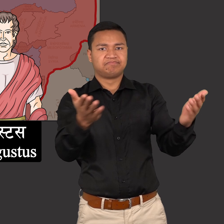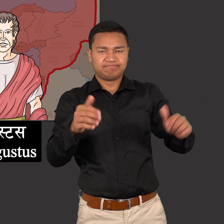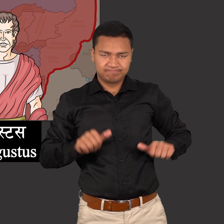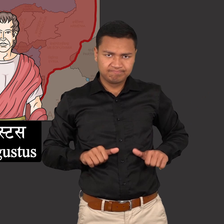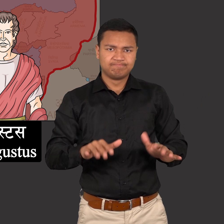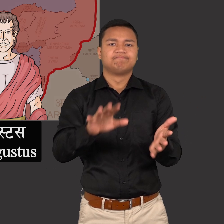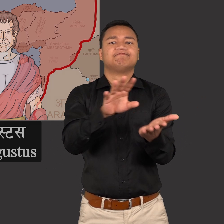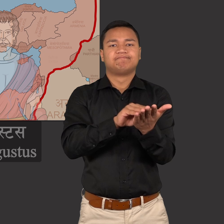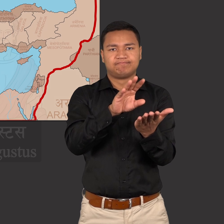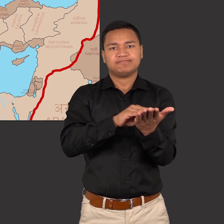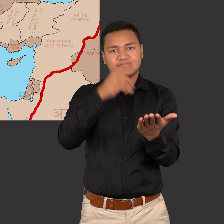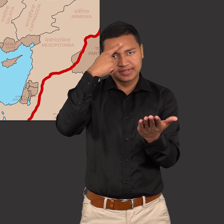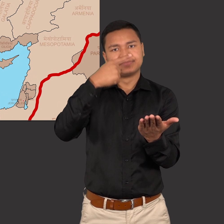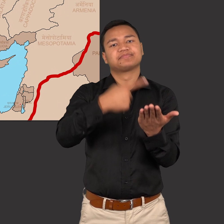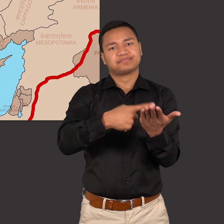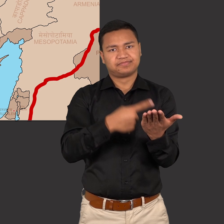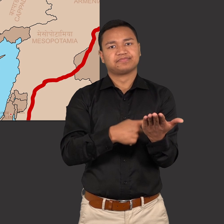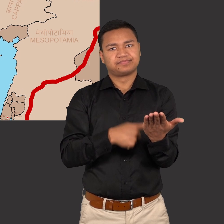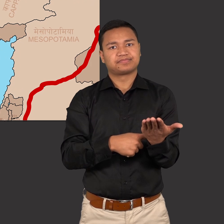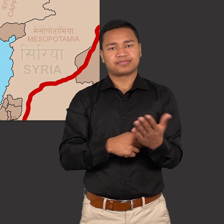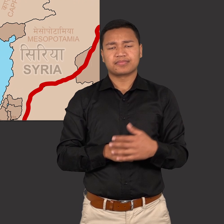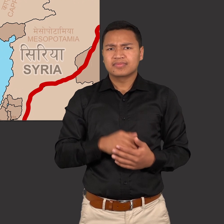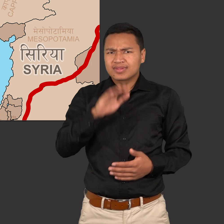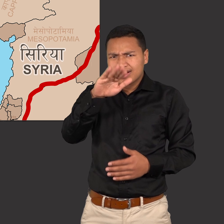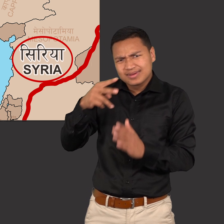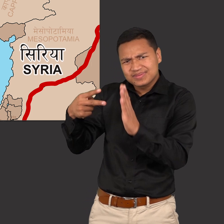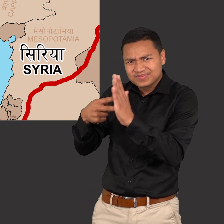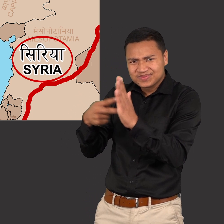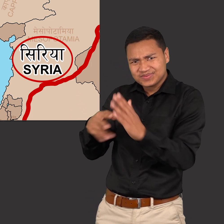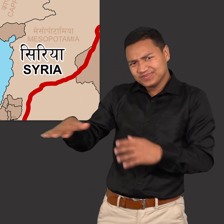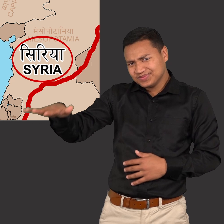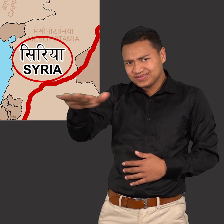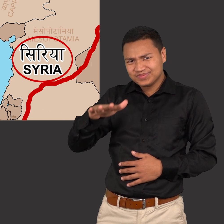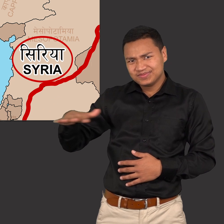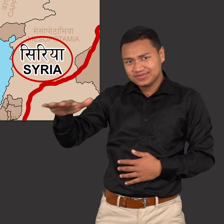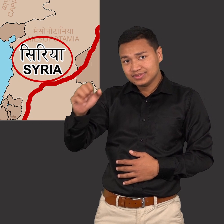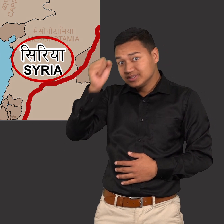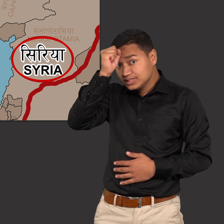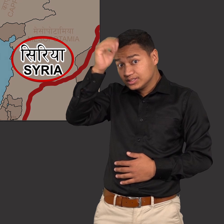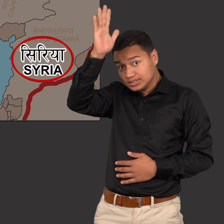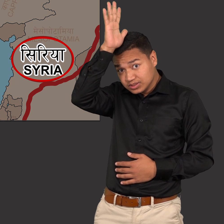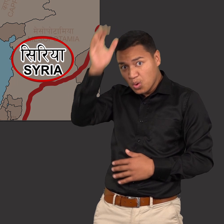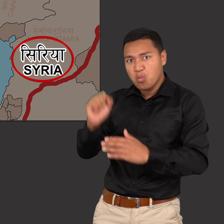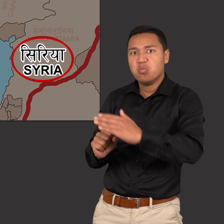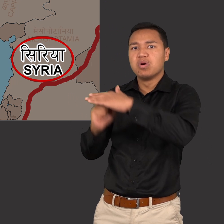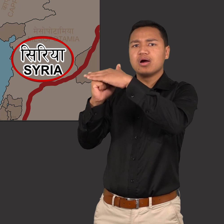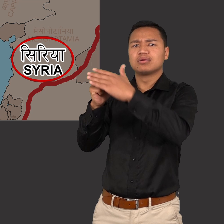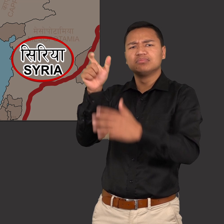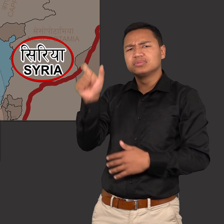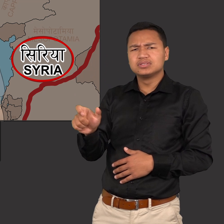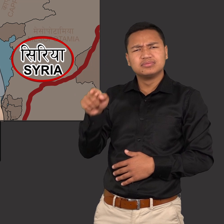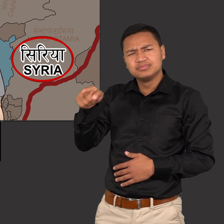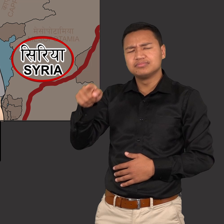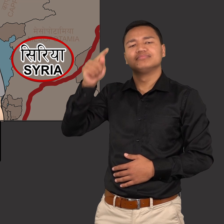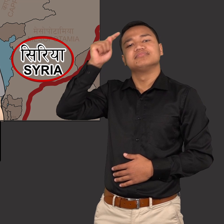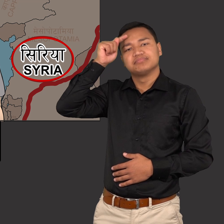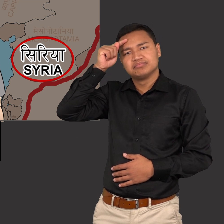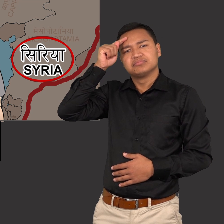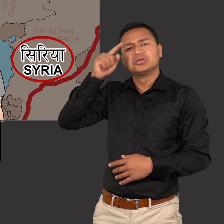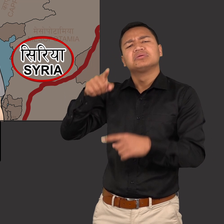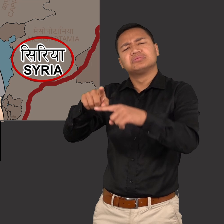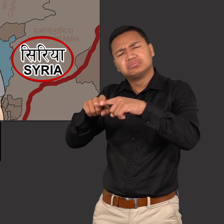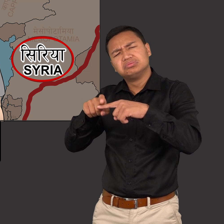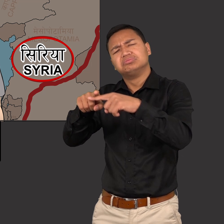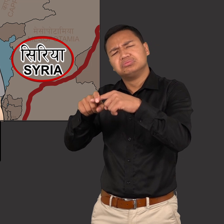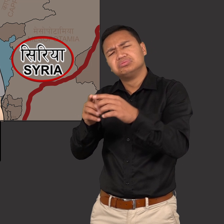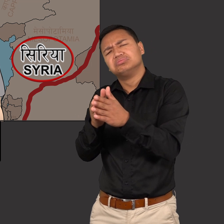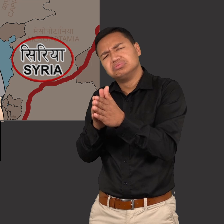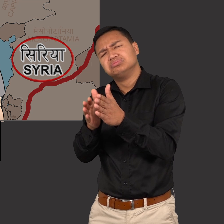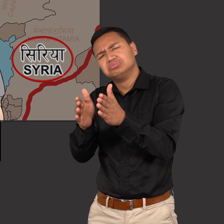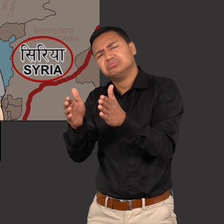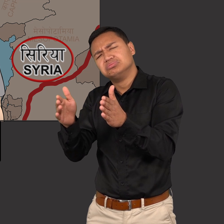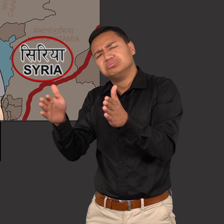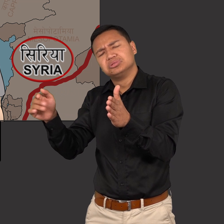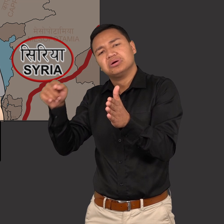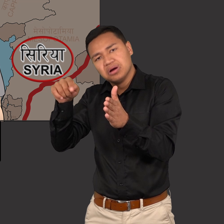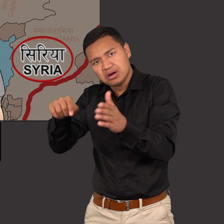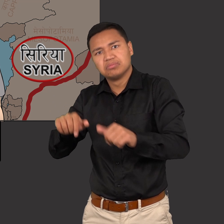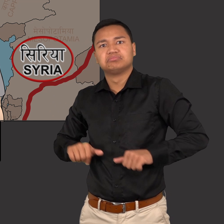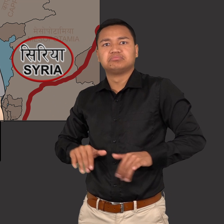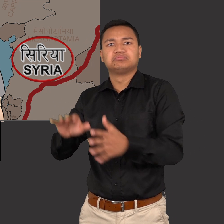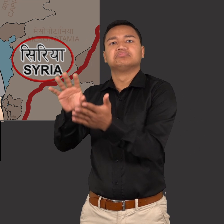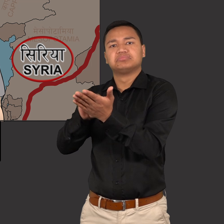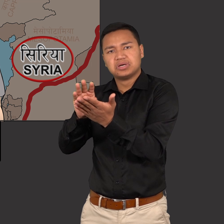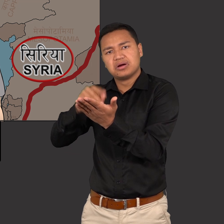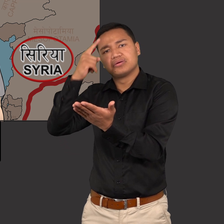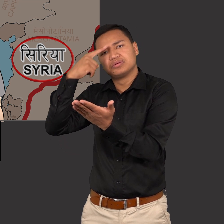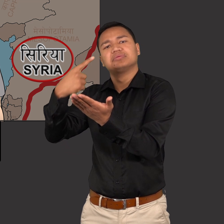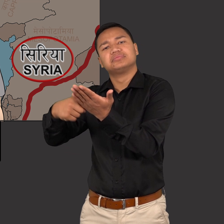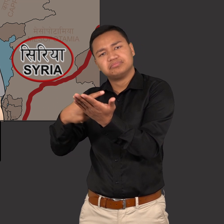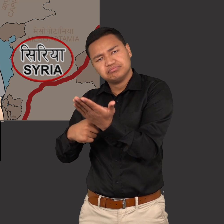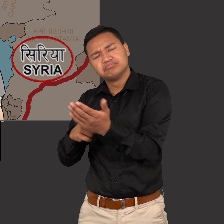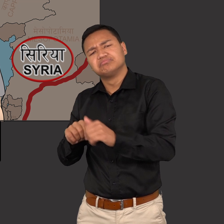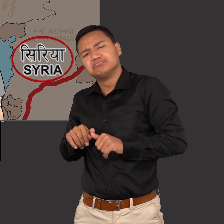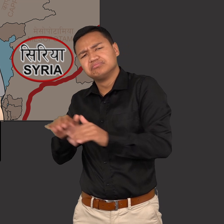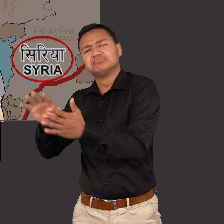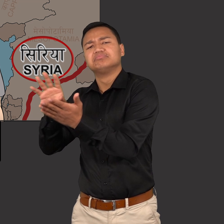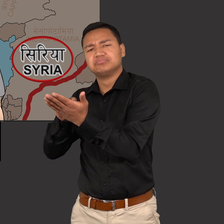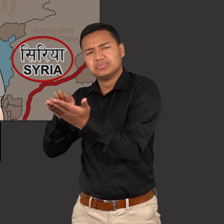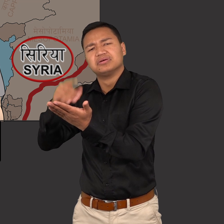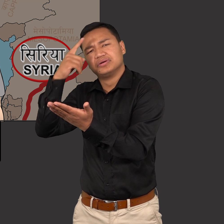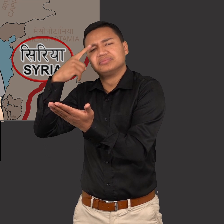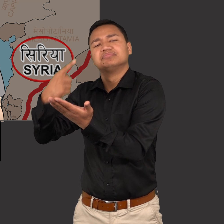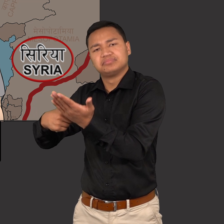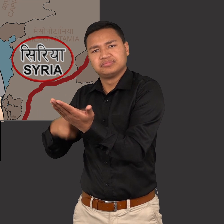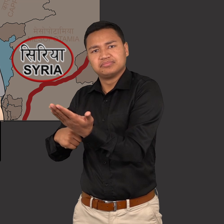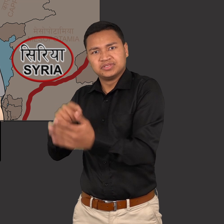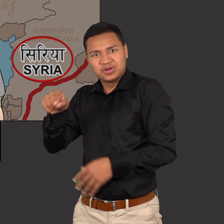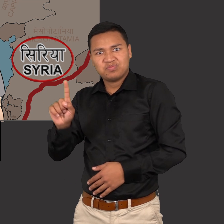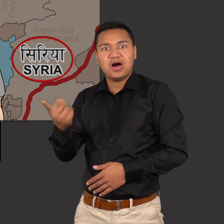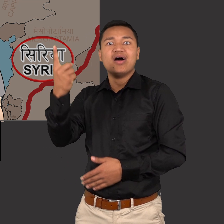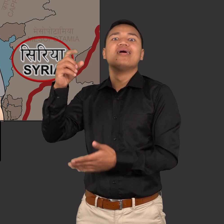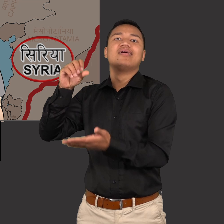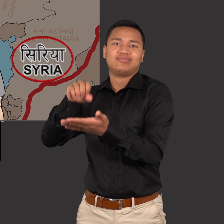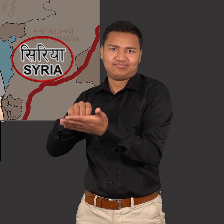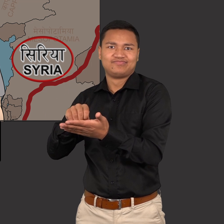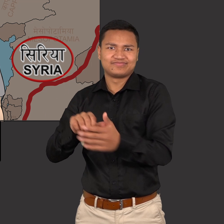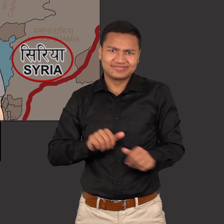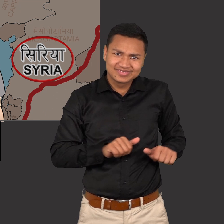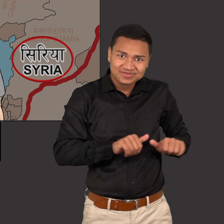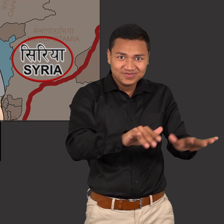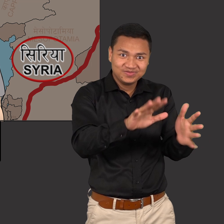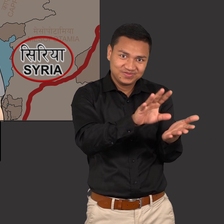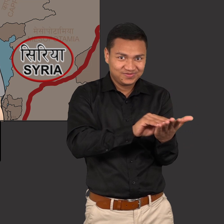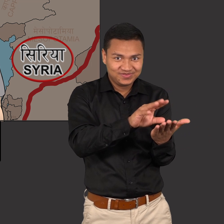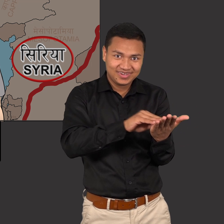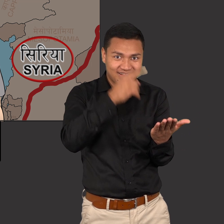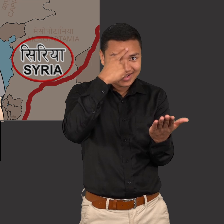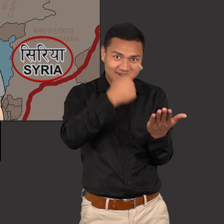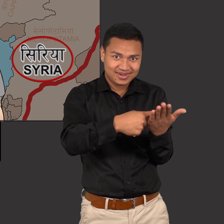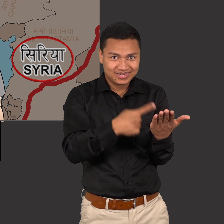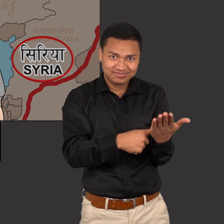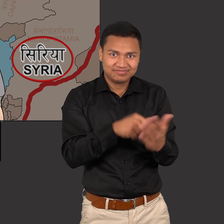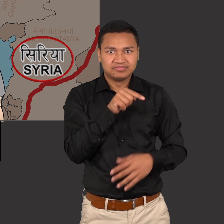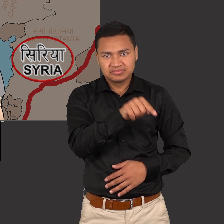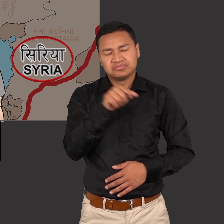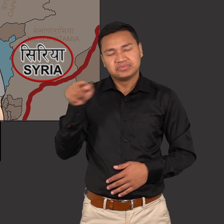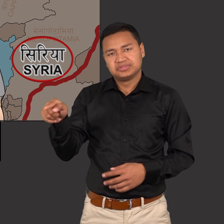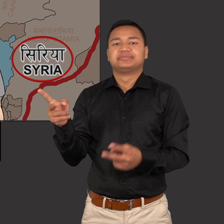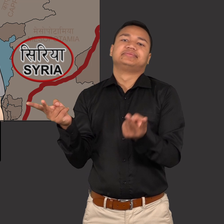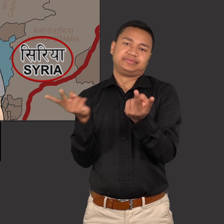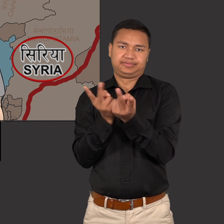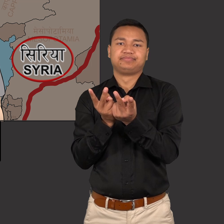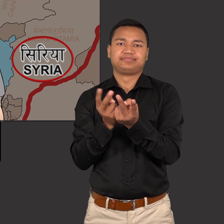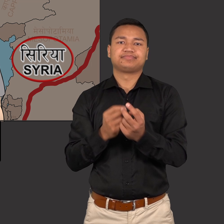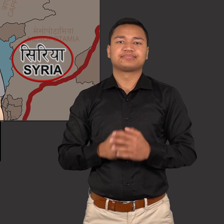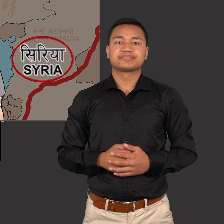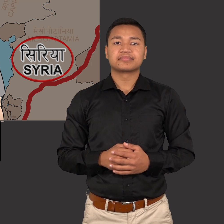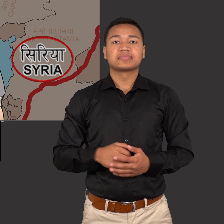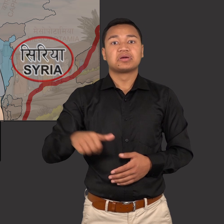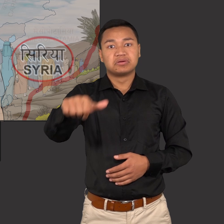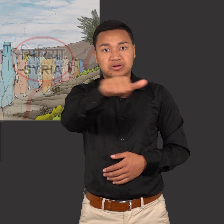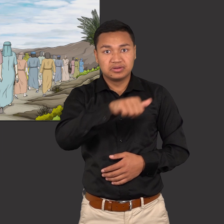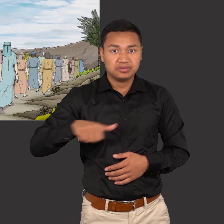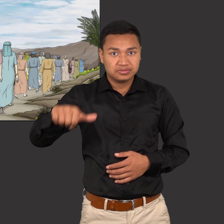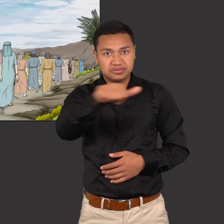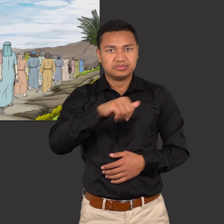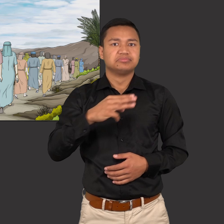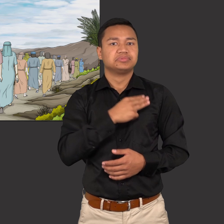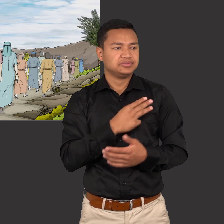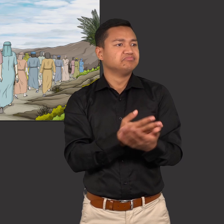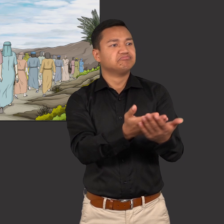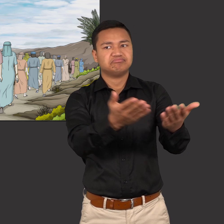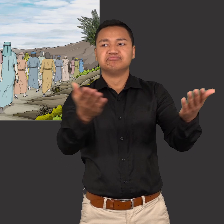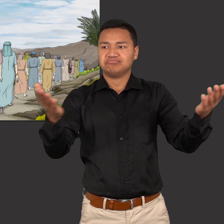This was the first census to take place while Quirinius was governor of Syria.